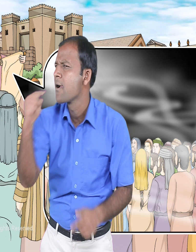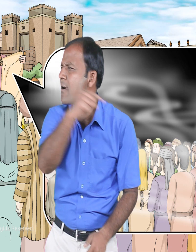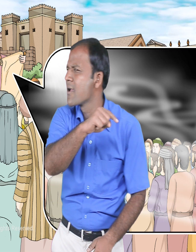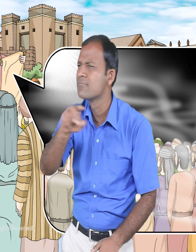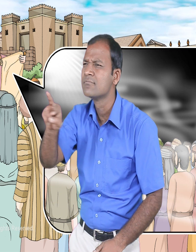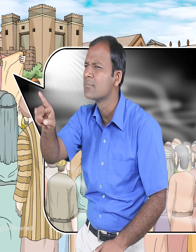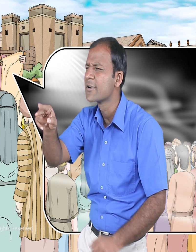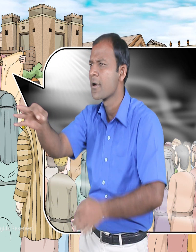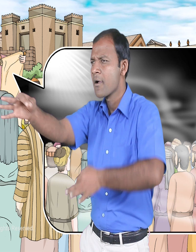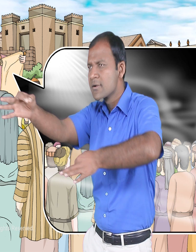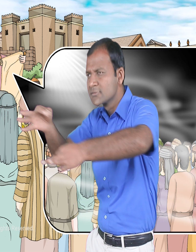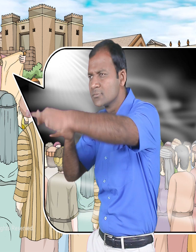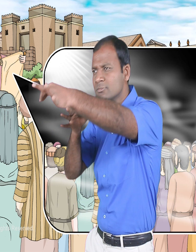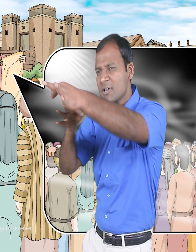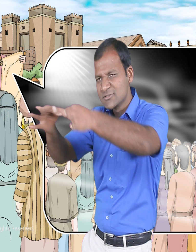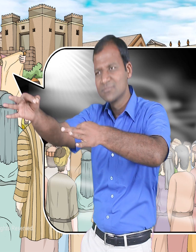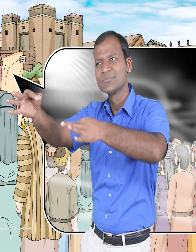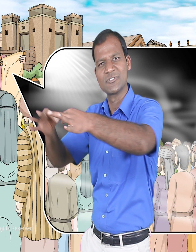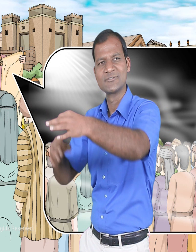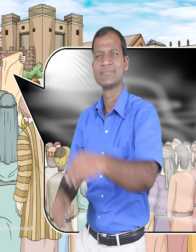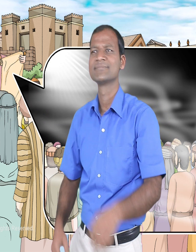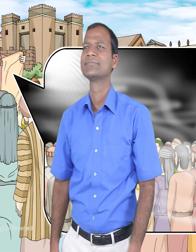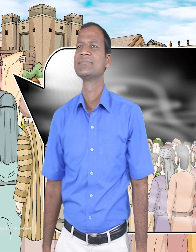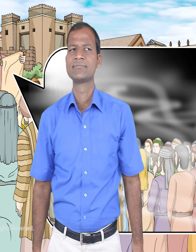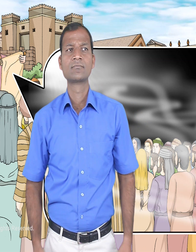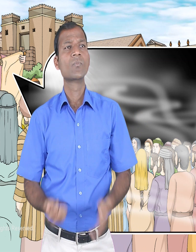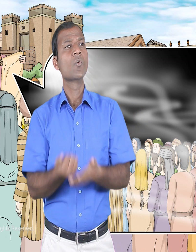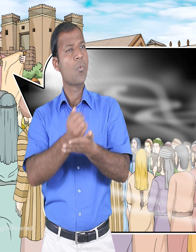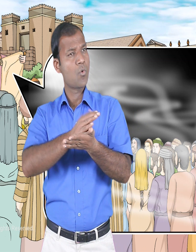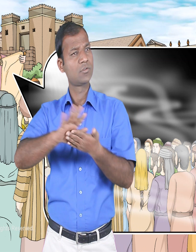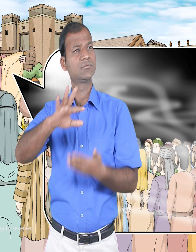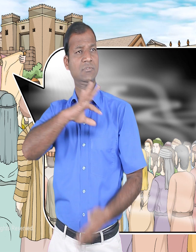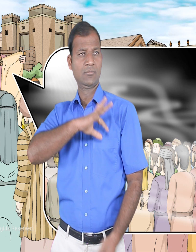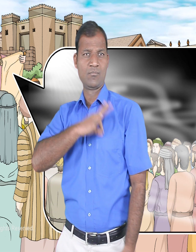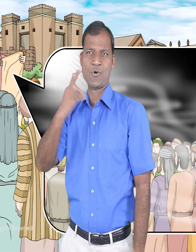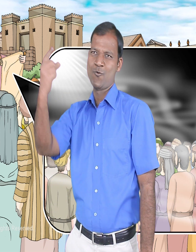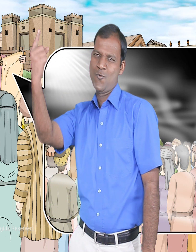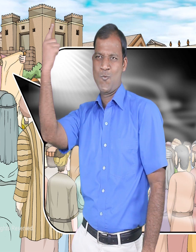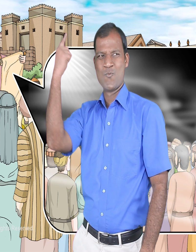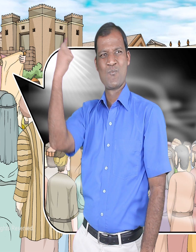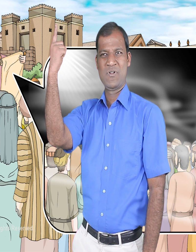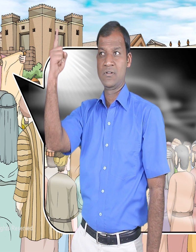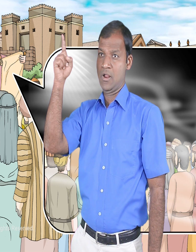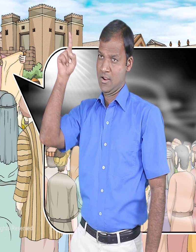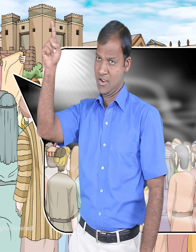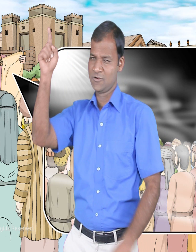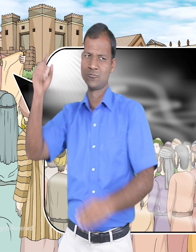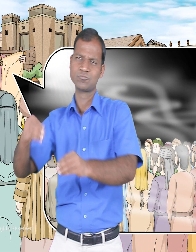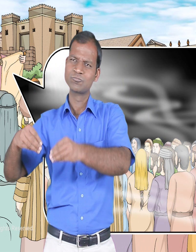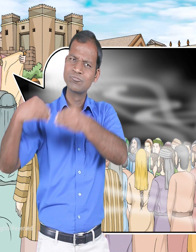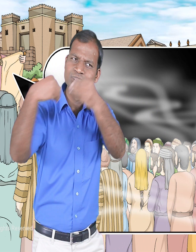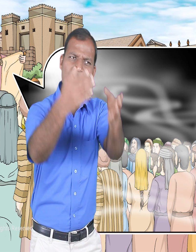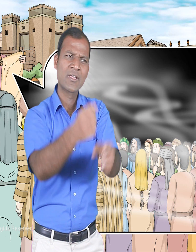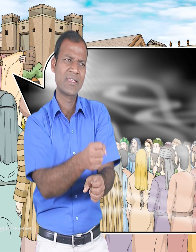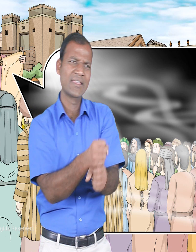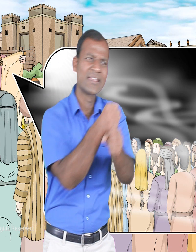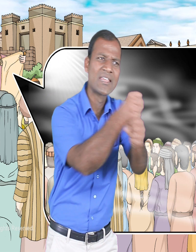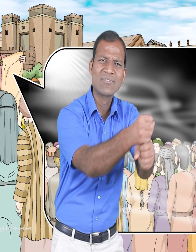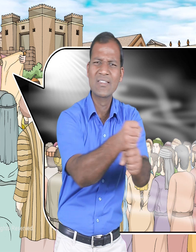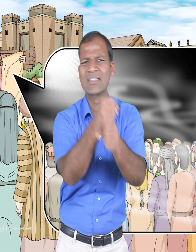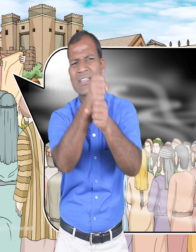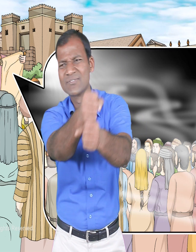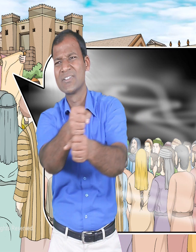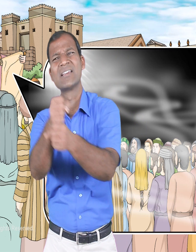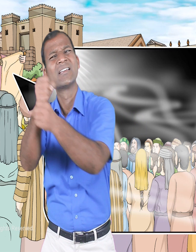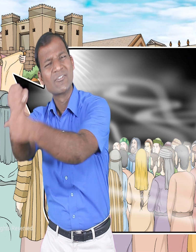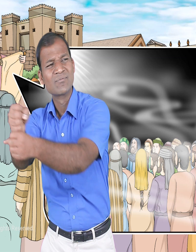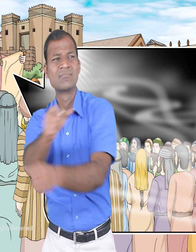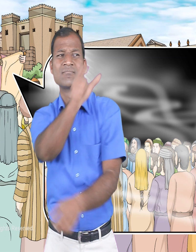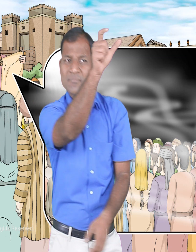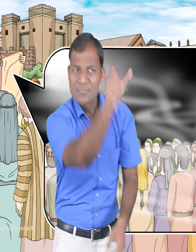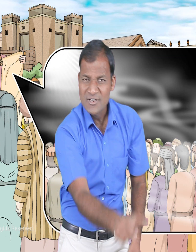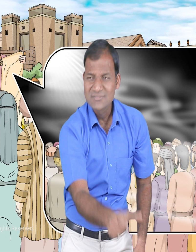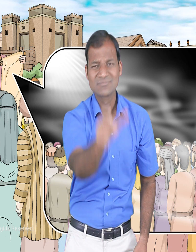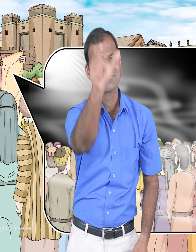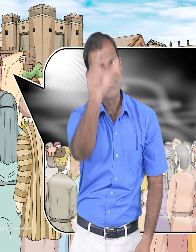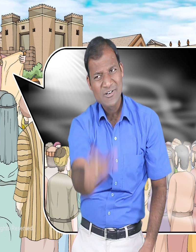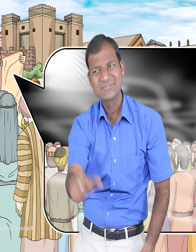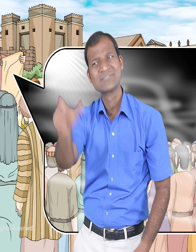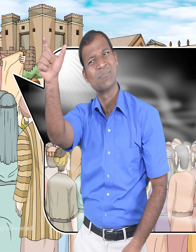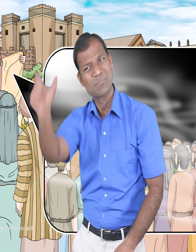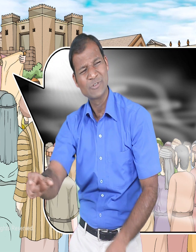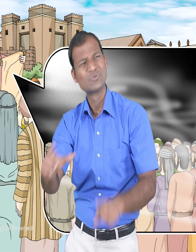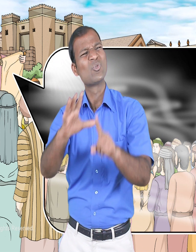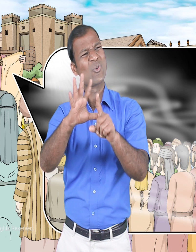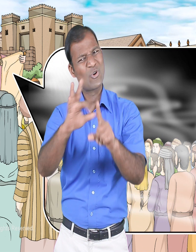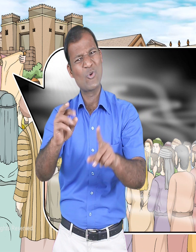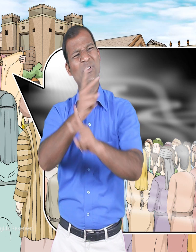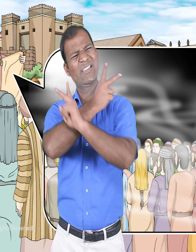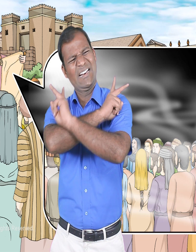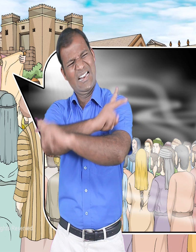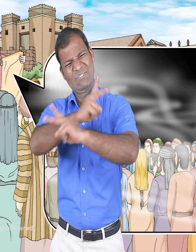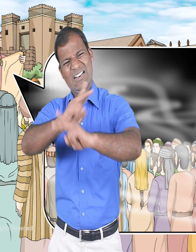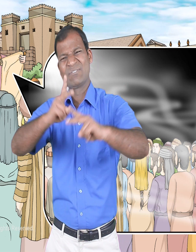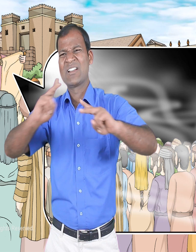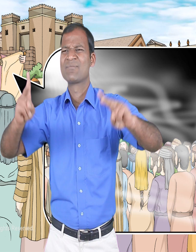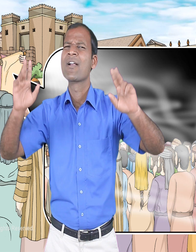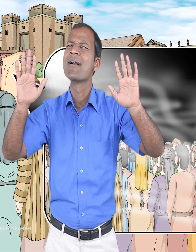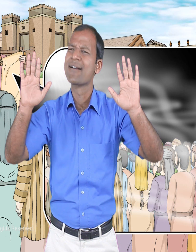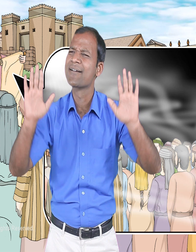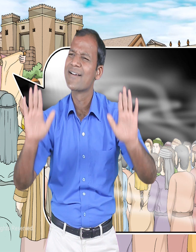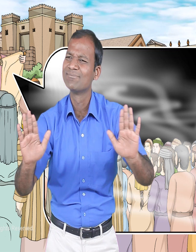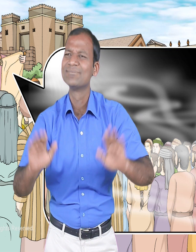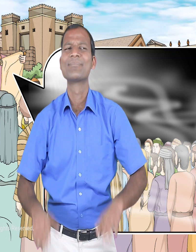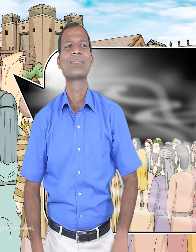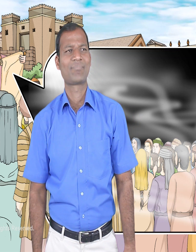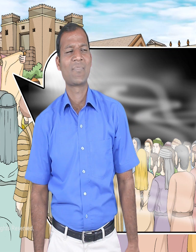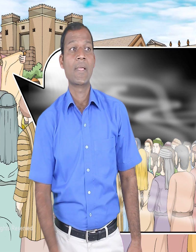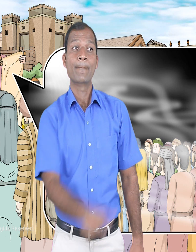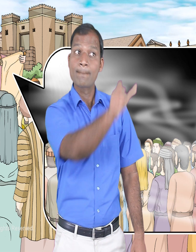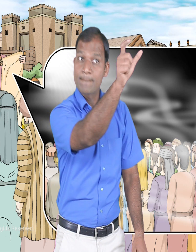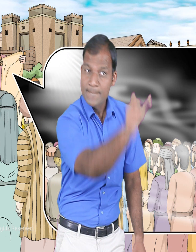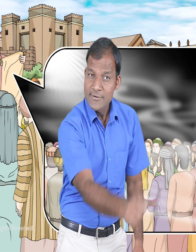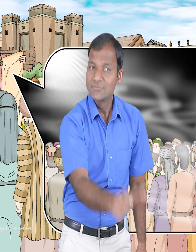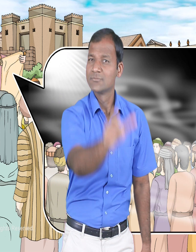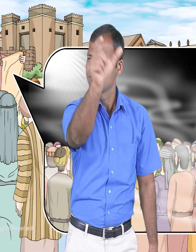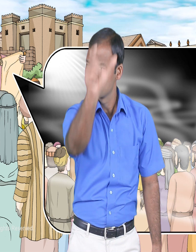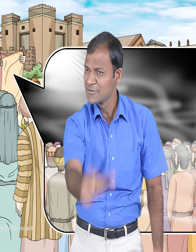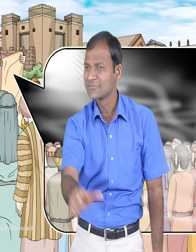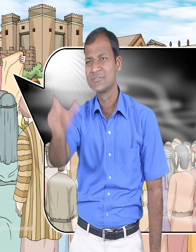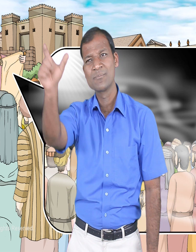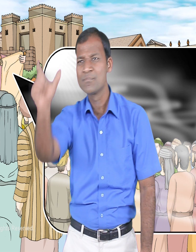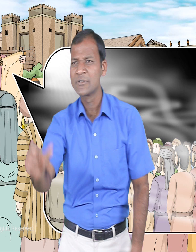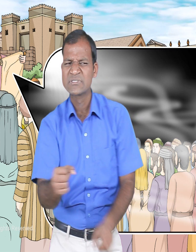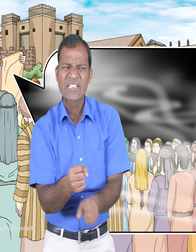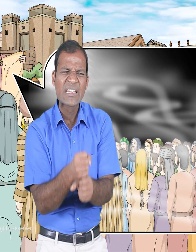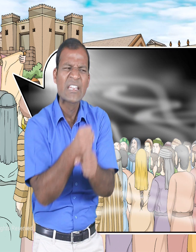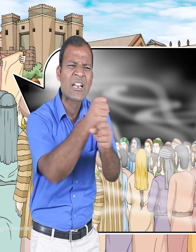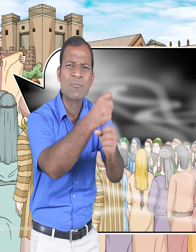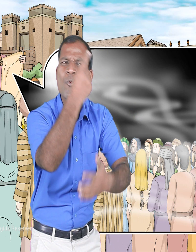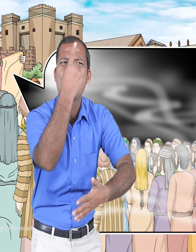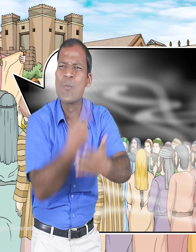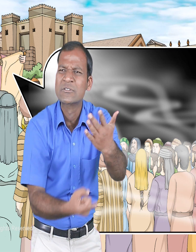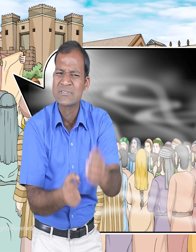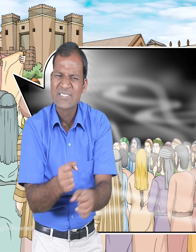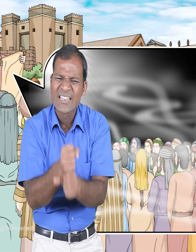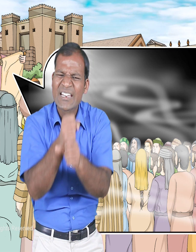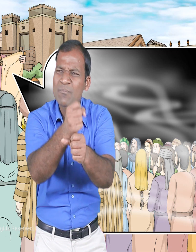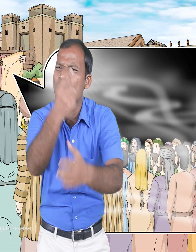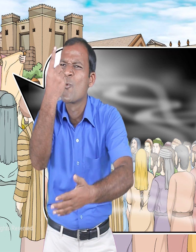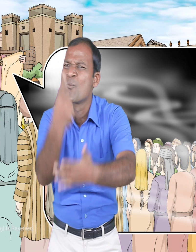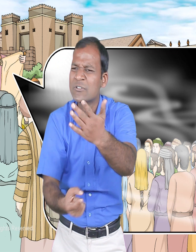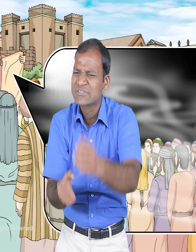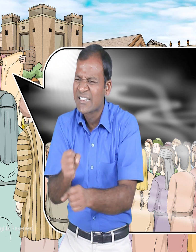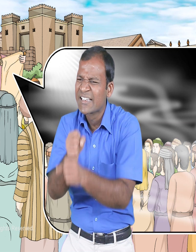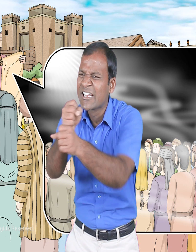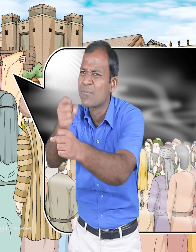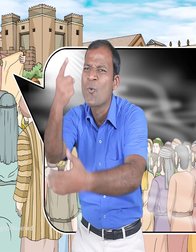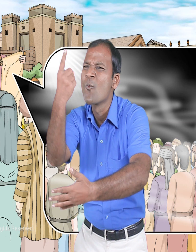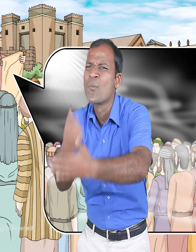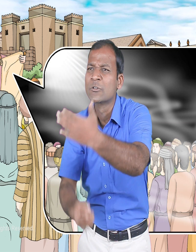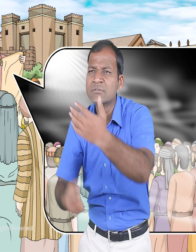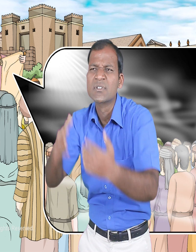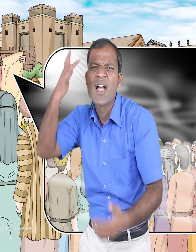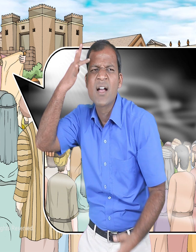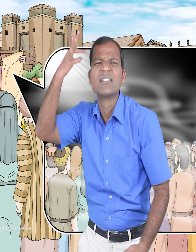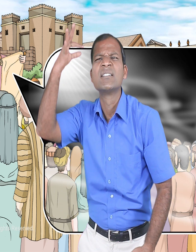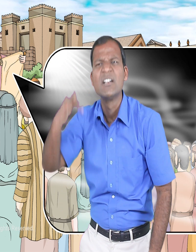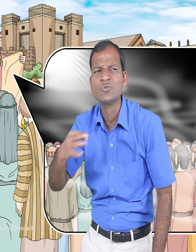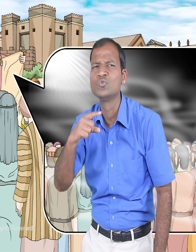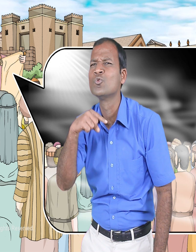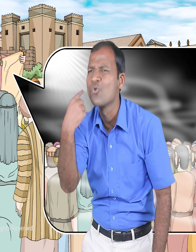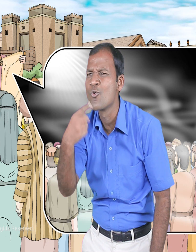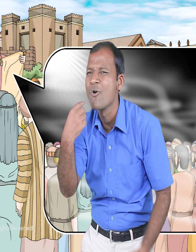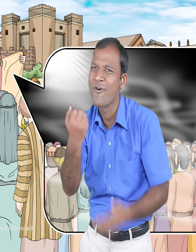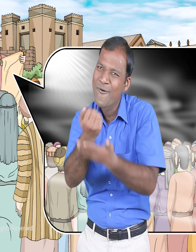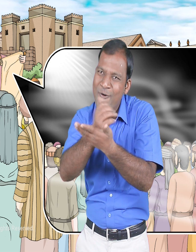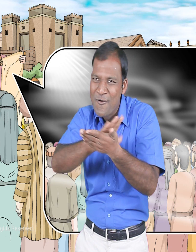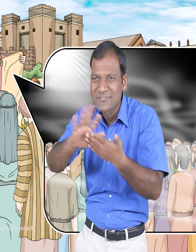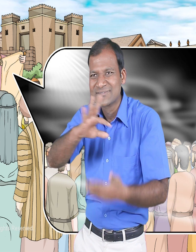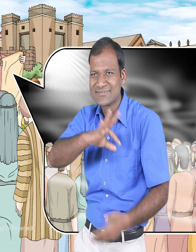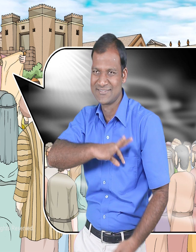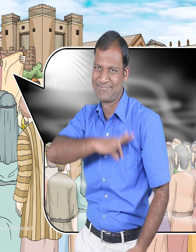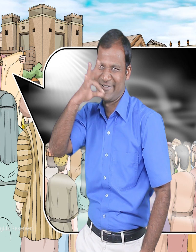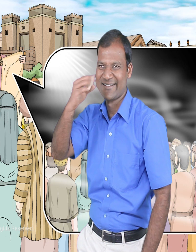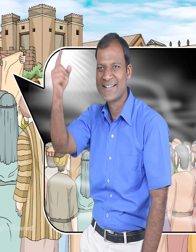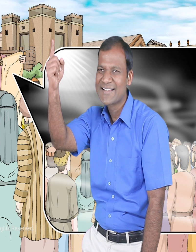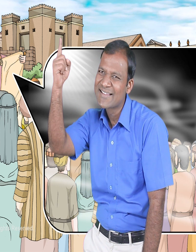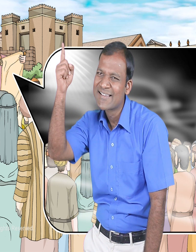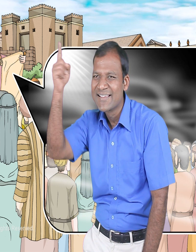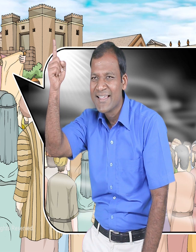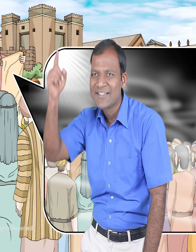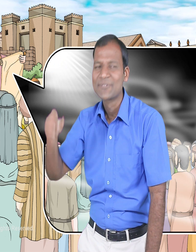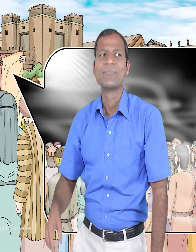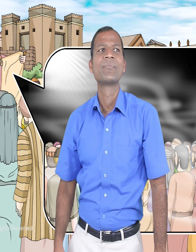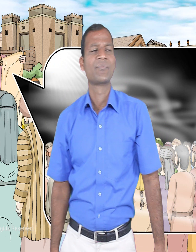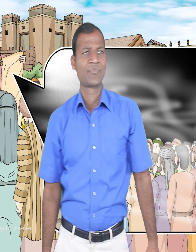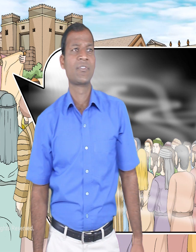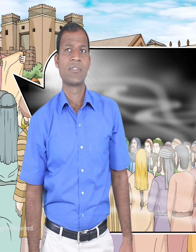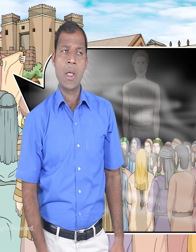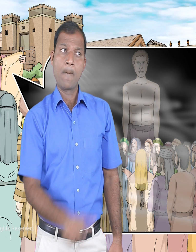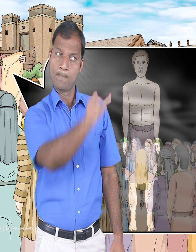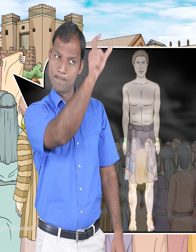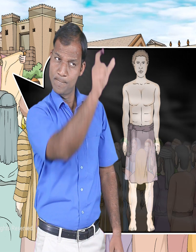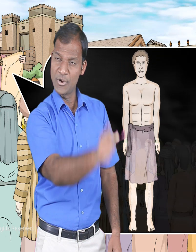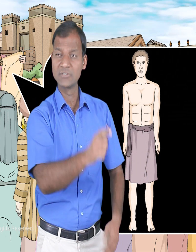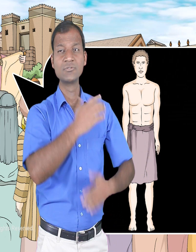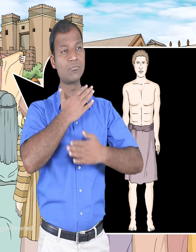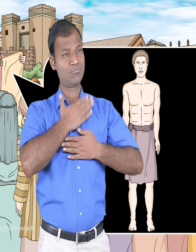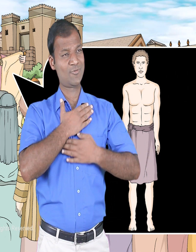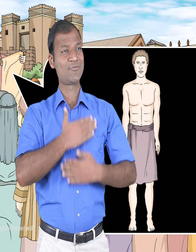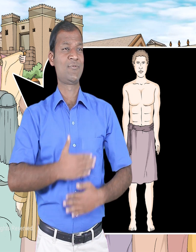All these are the work of one and the same Spirit, who apportions them to each one as He determines.